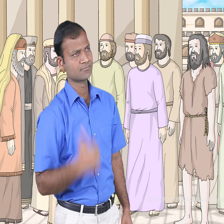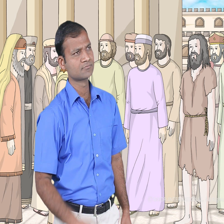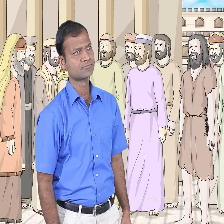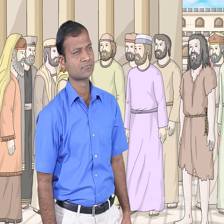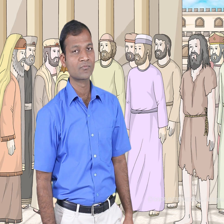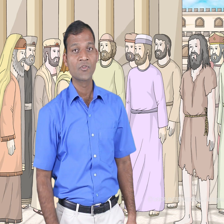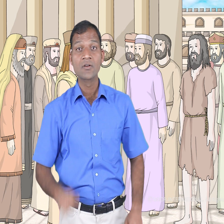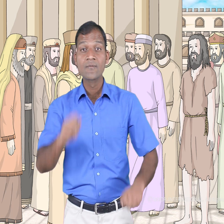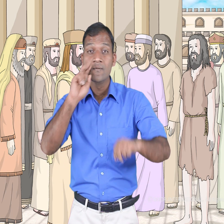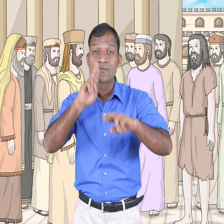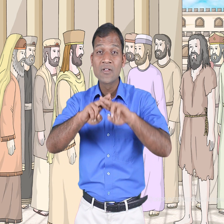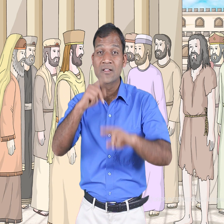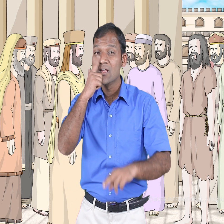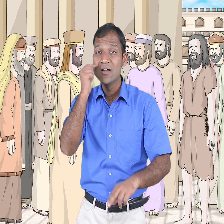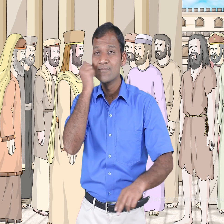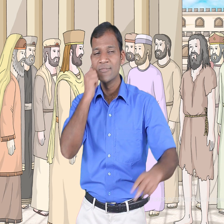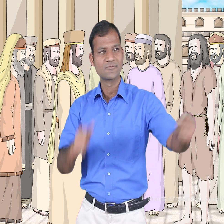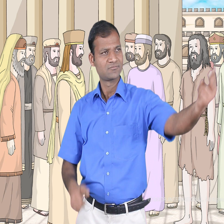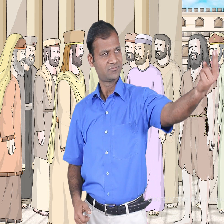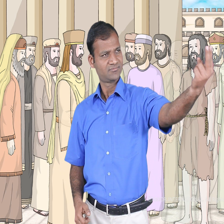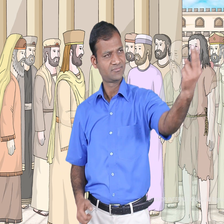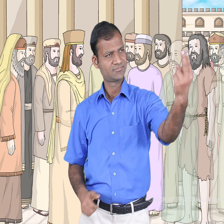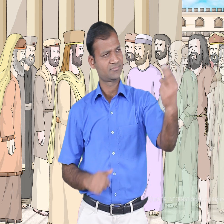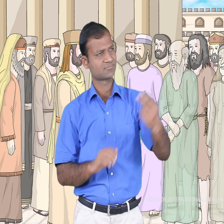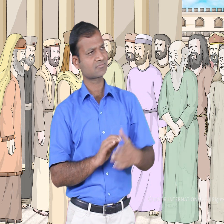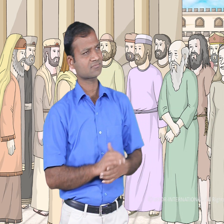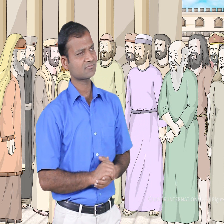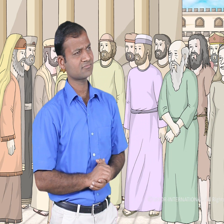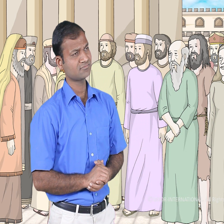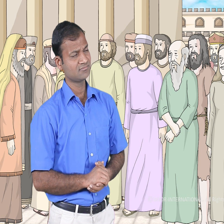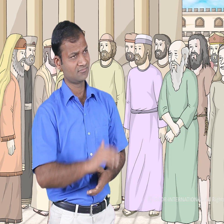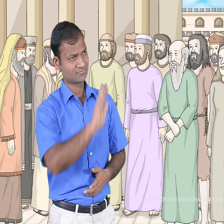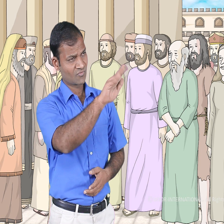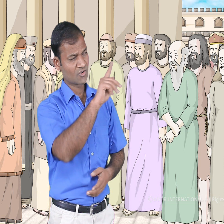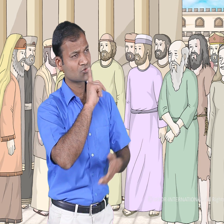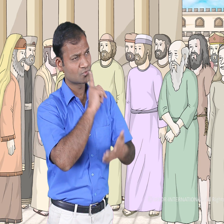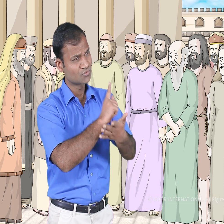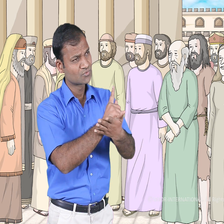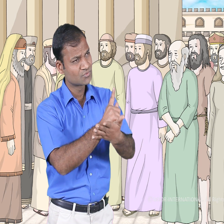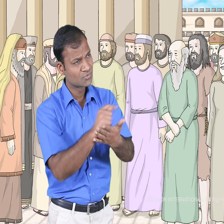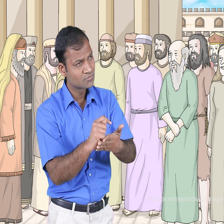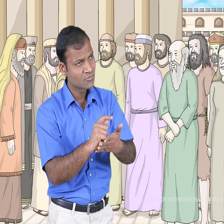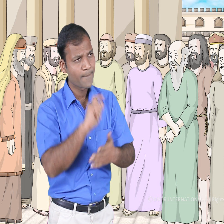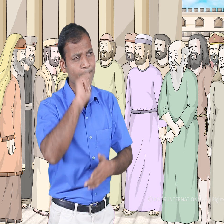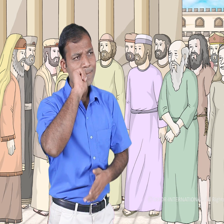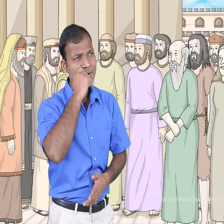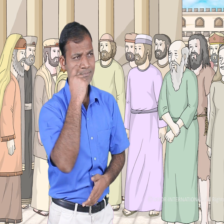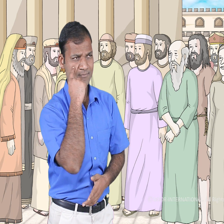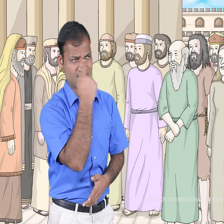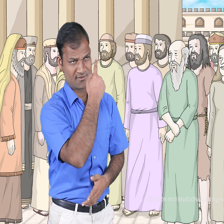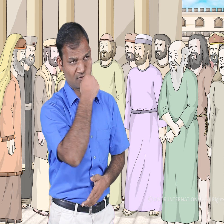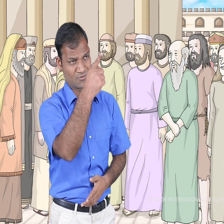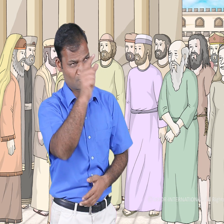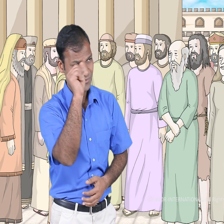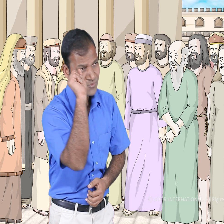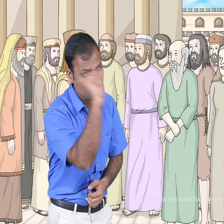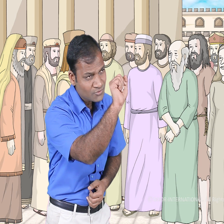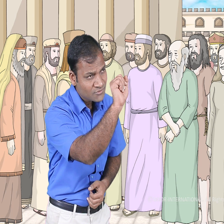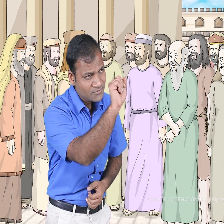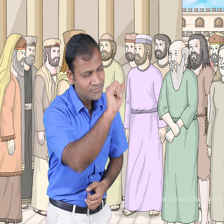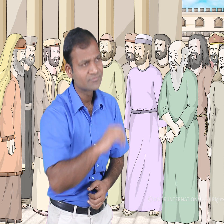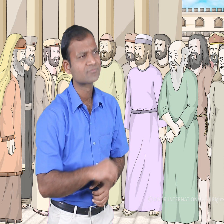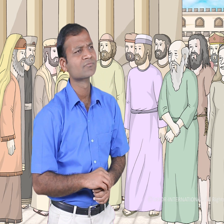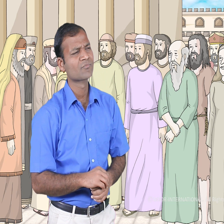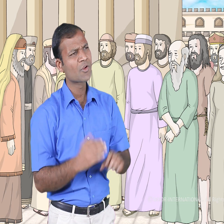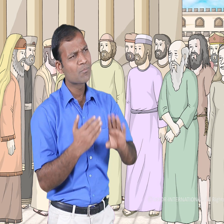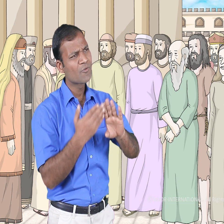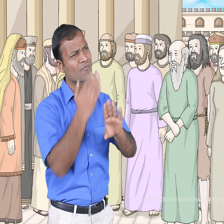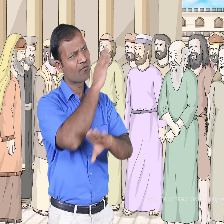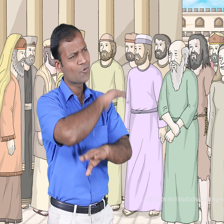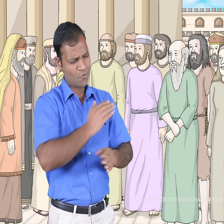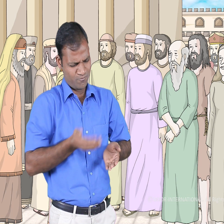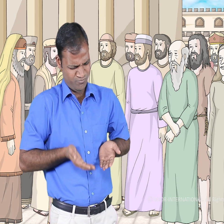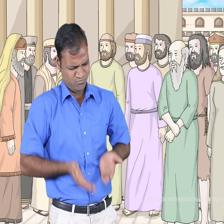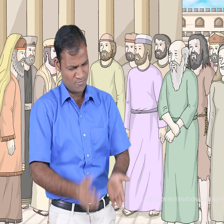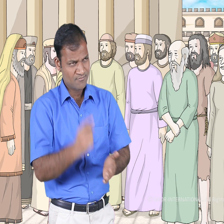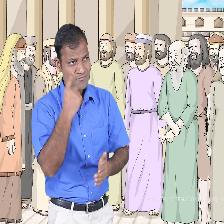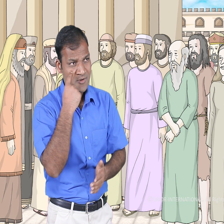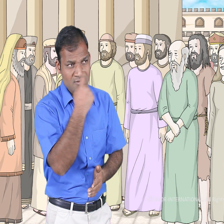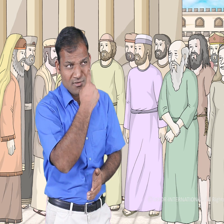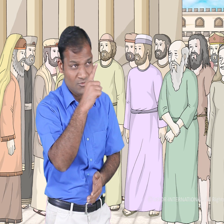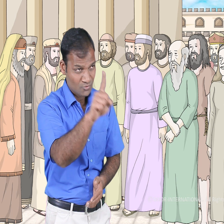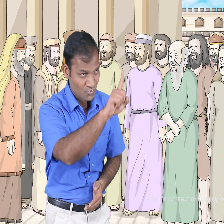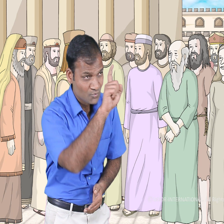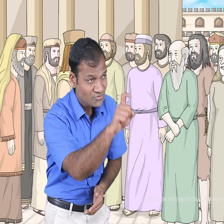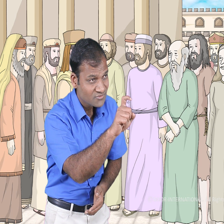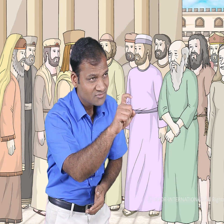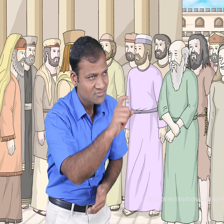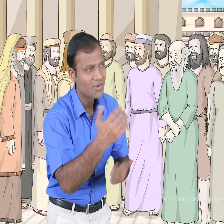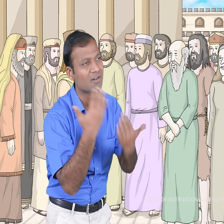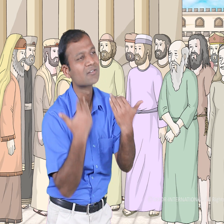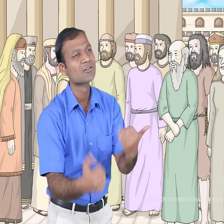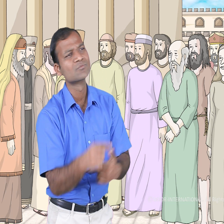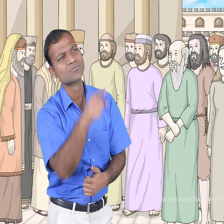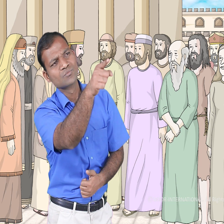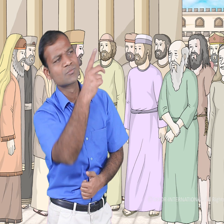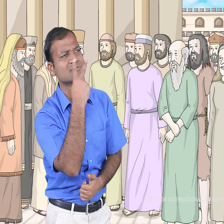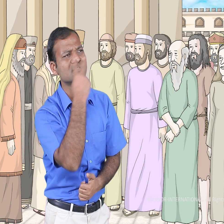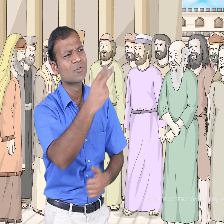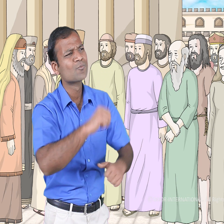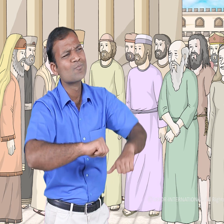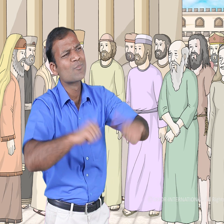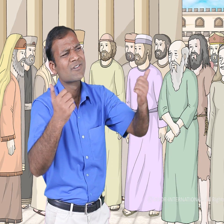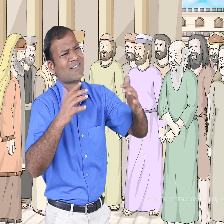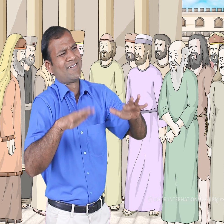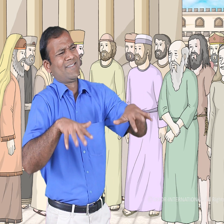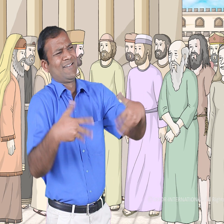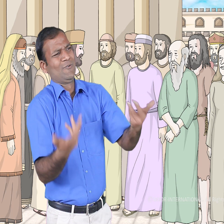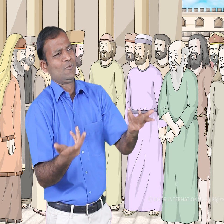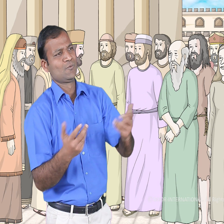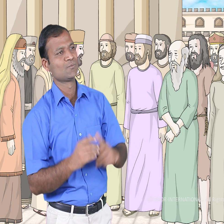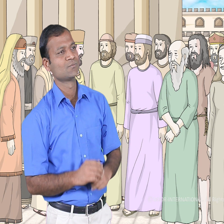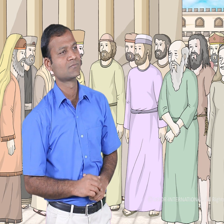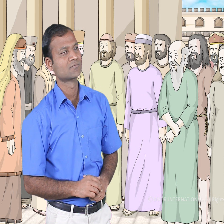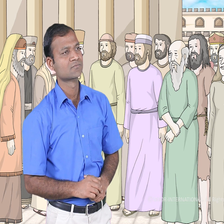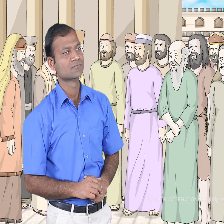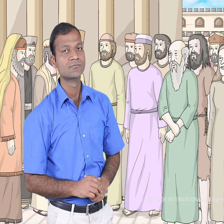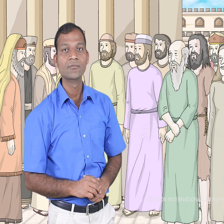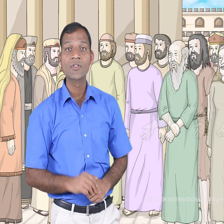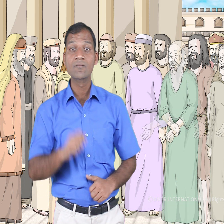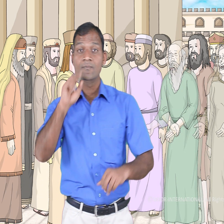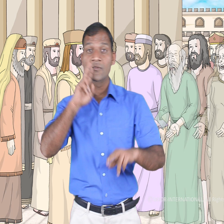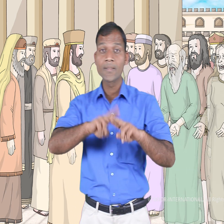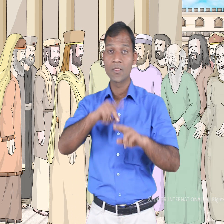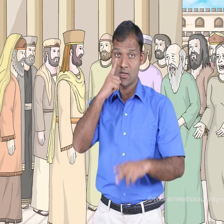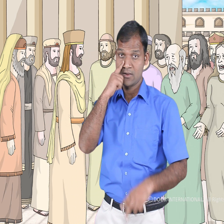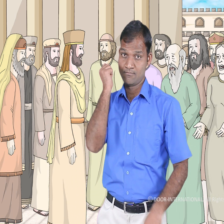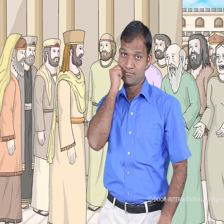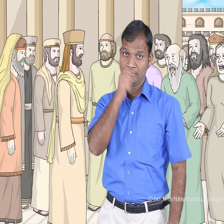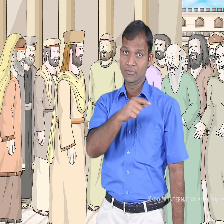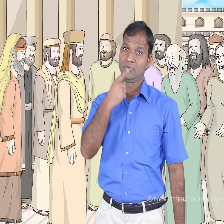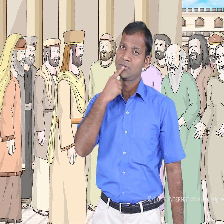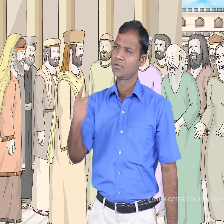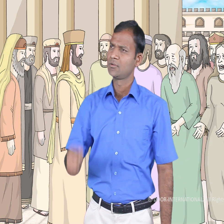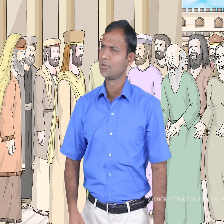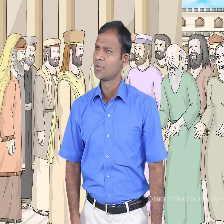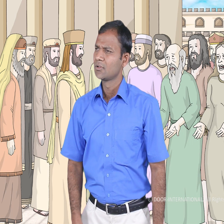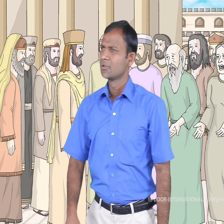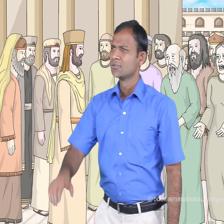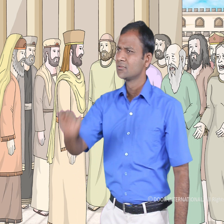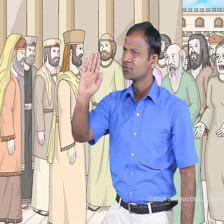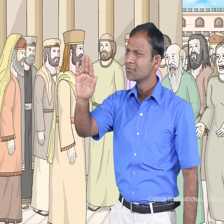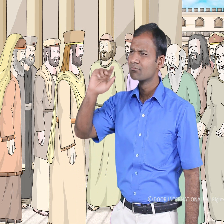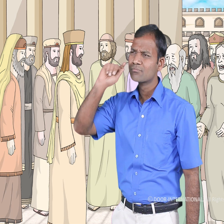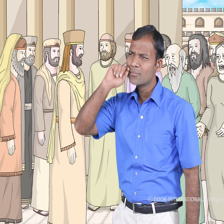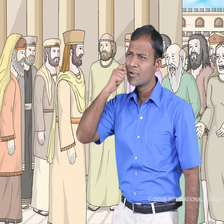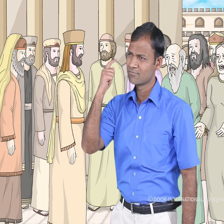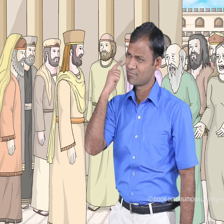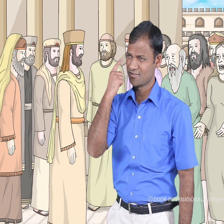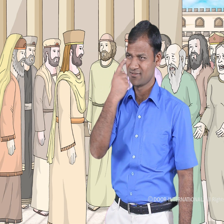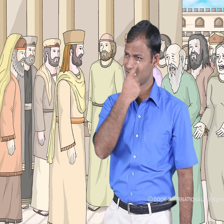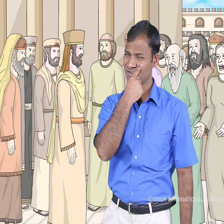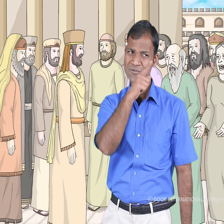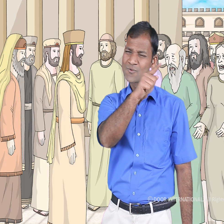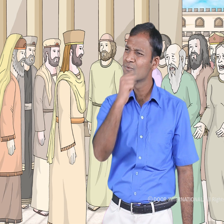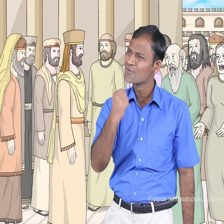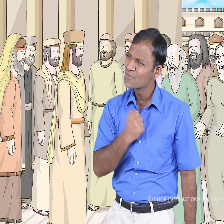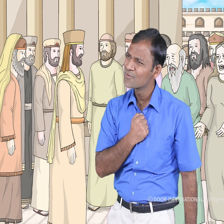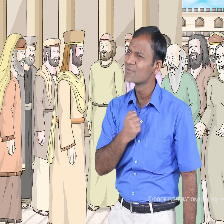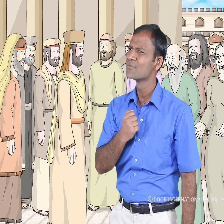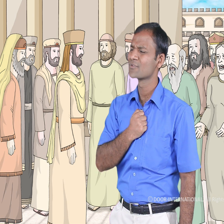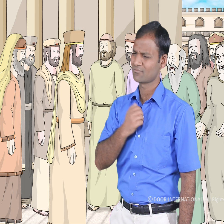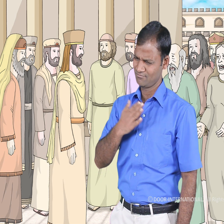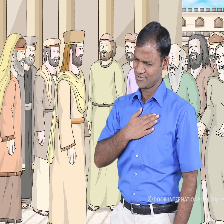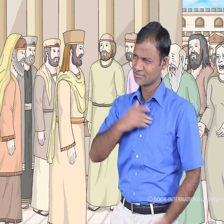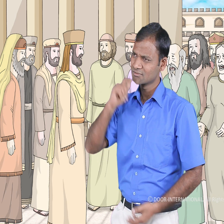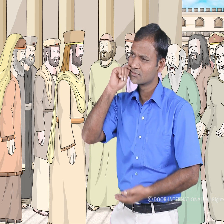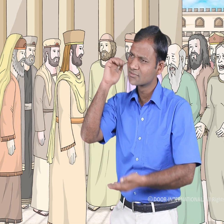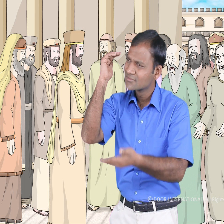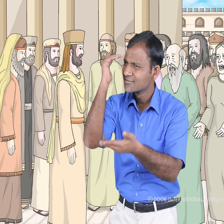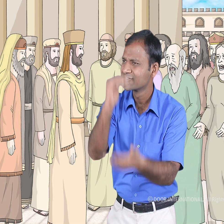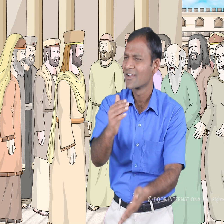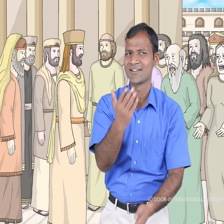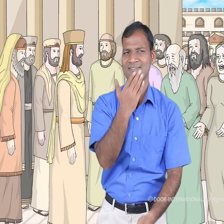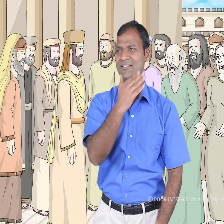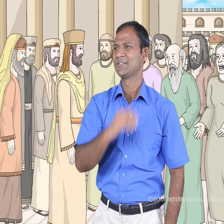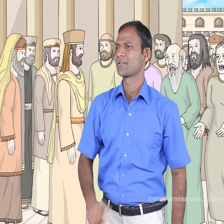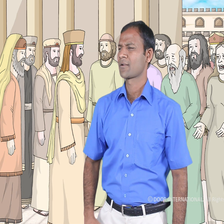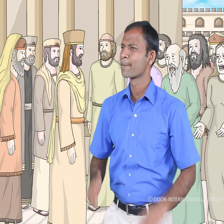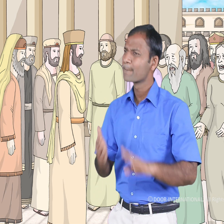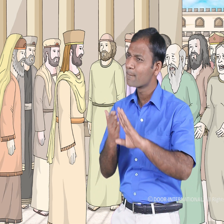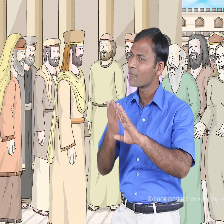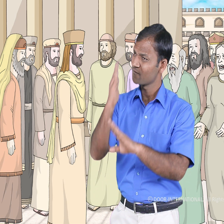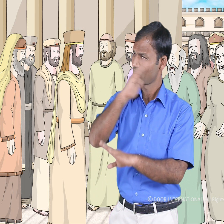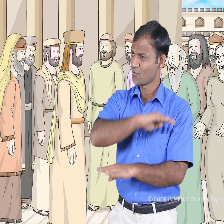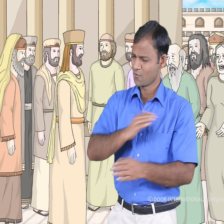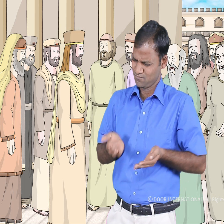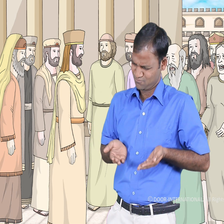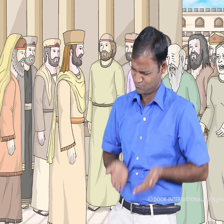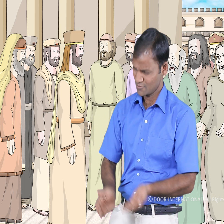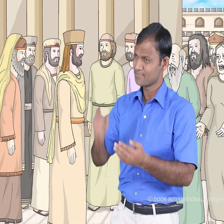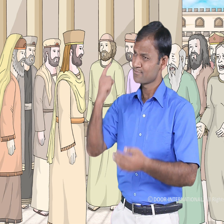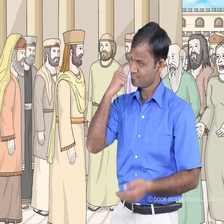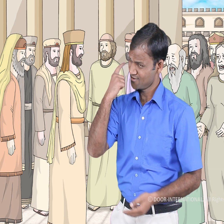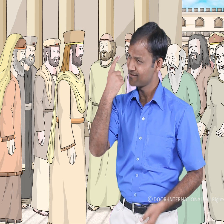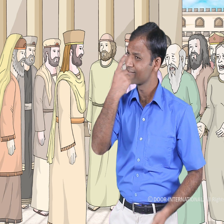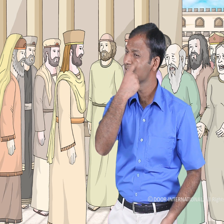The Jews still did not believe that the man had been blind and had received his sight until they summoned his parents and asked, “Is this your son, the one you say was born blind?